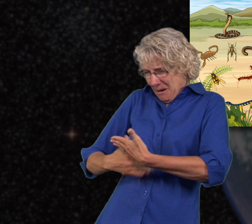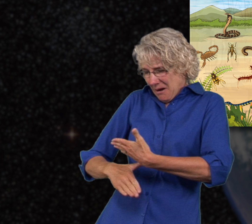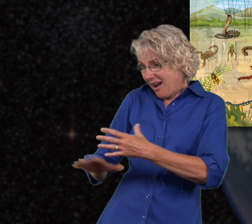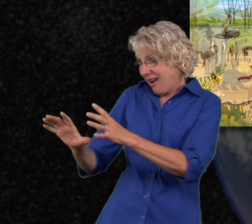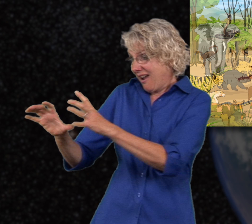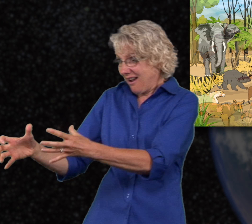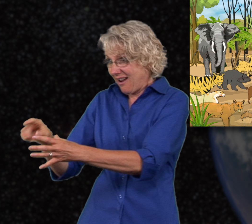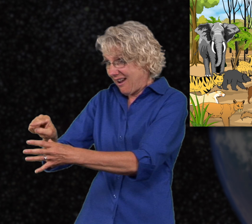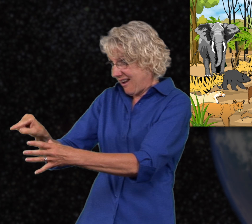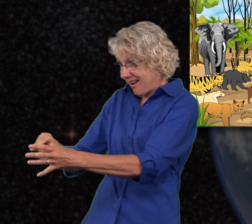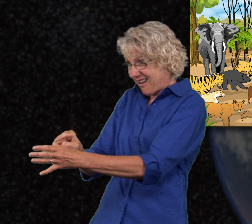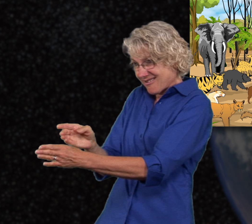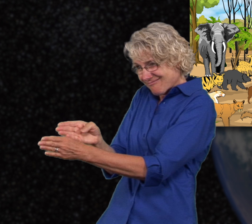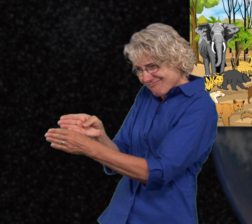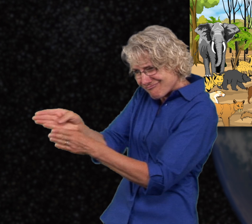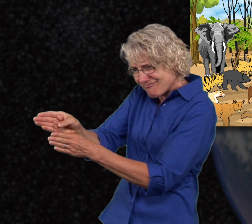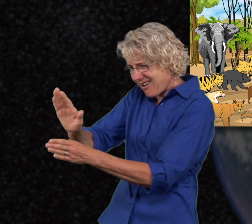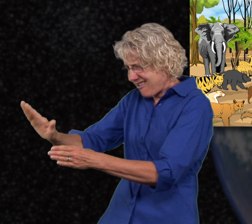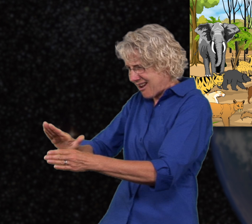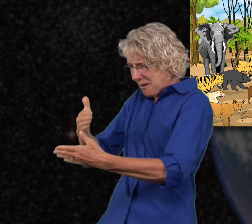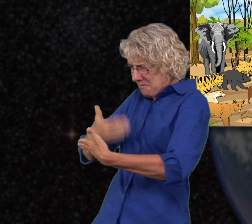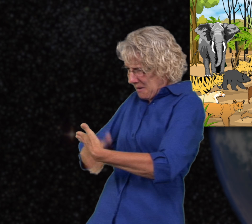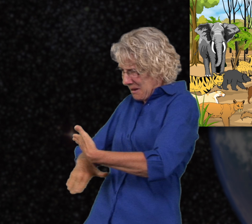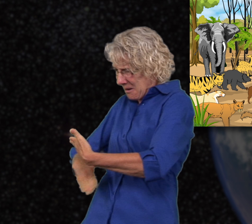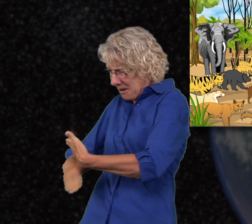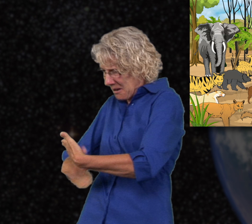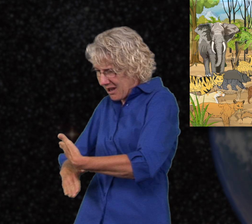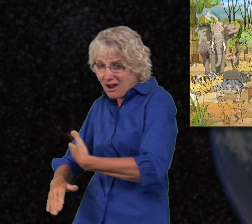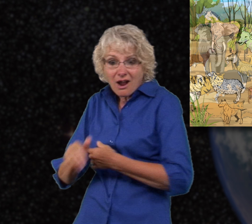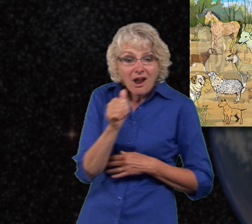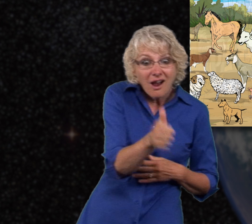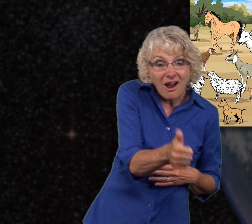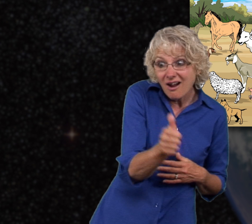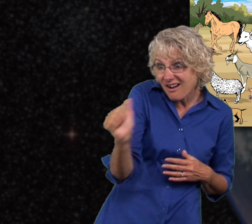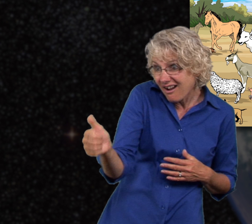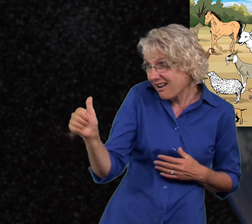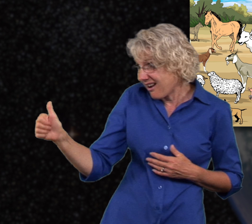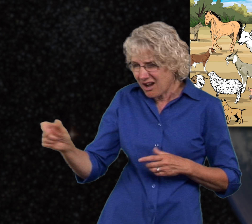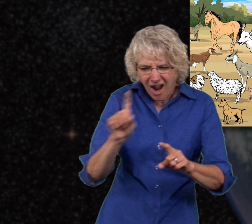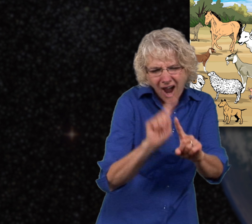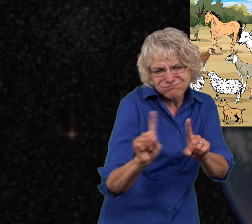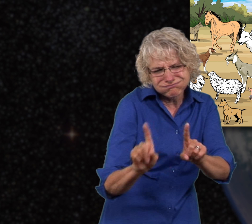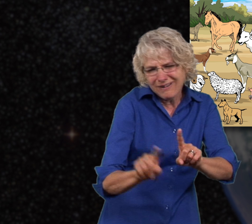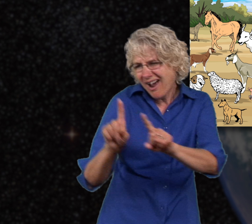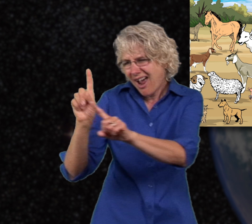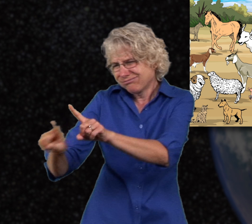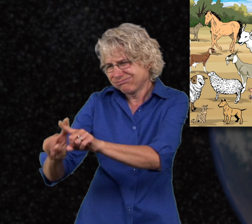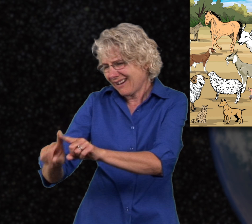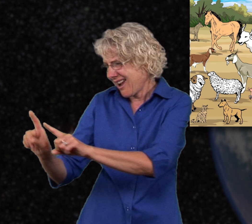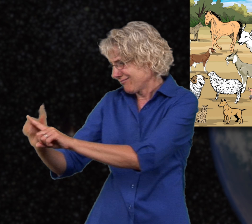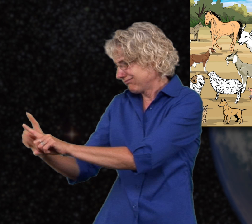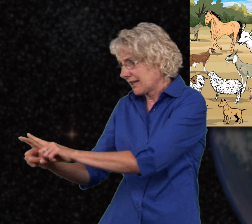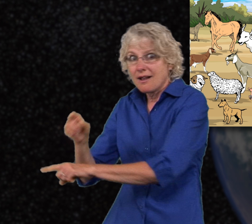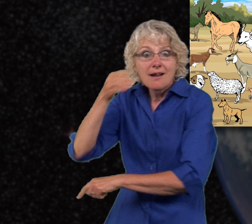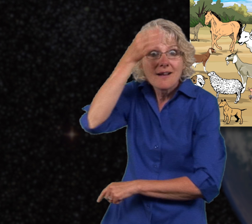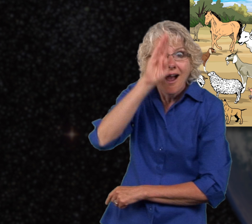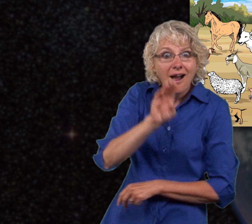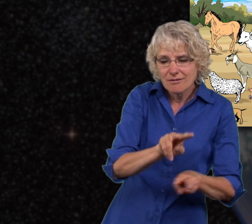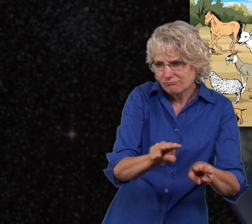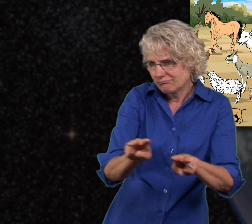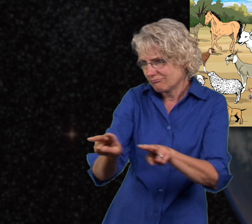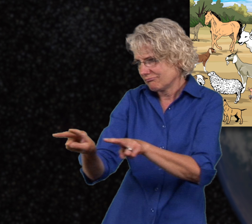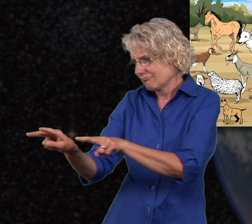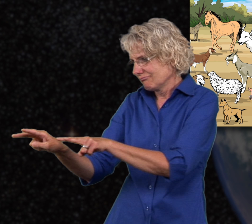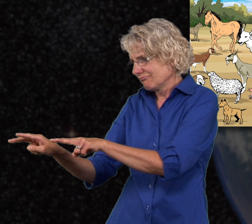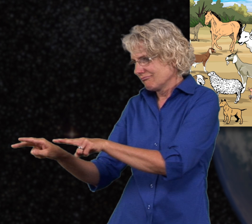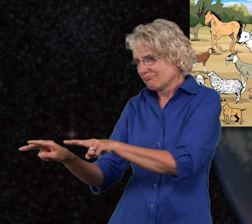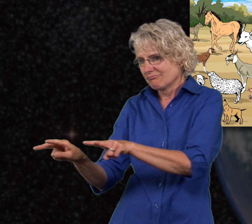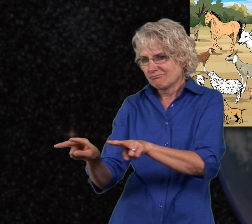And it was so.